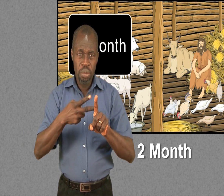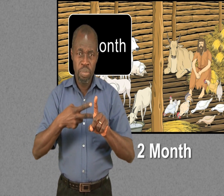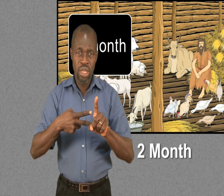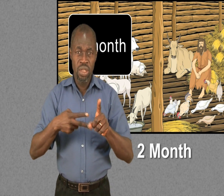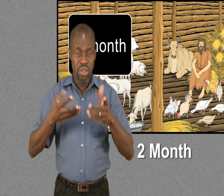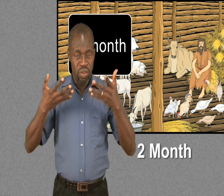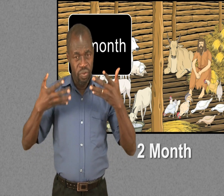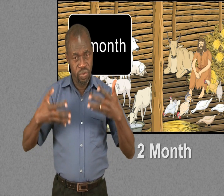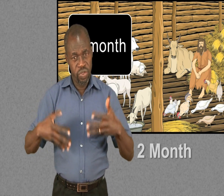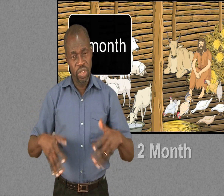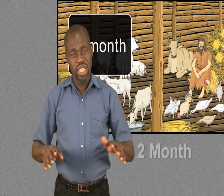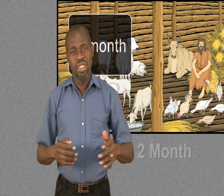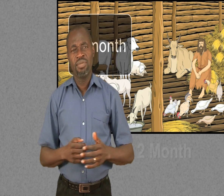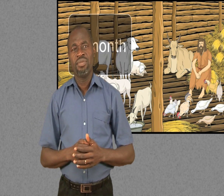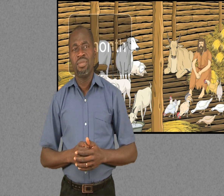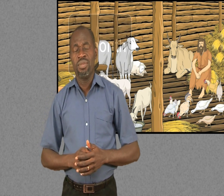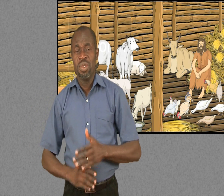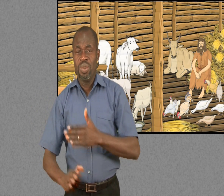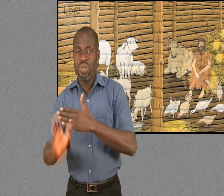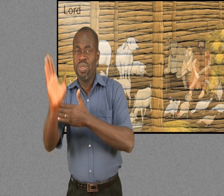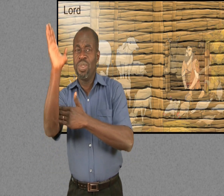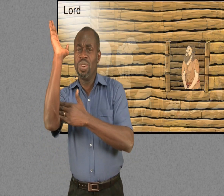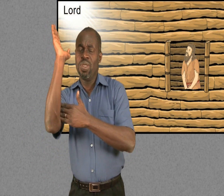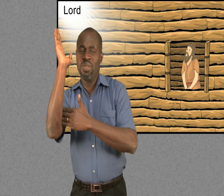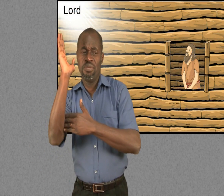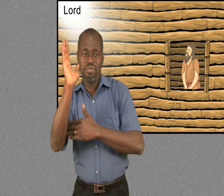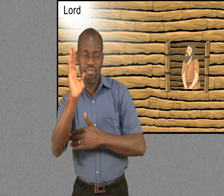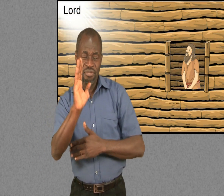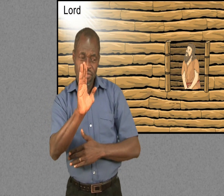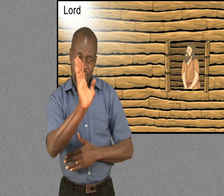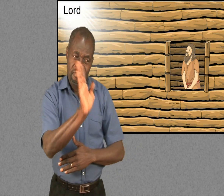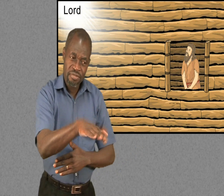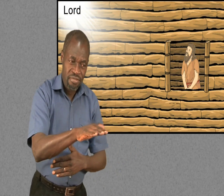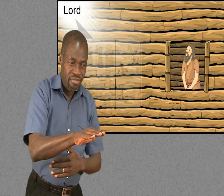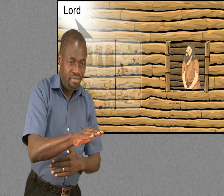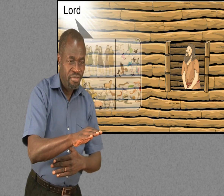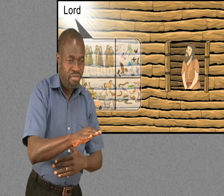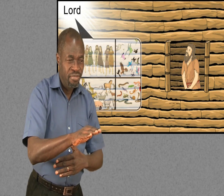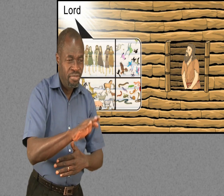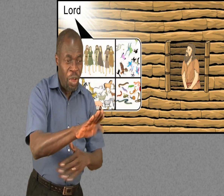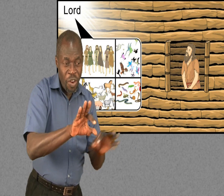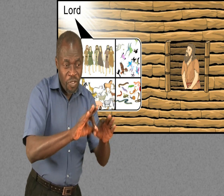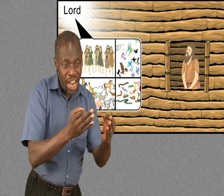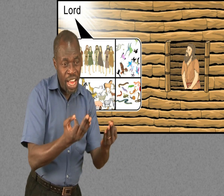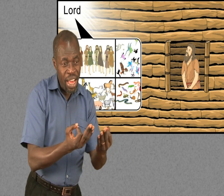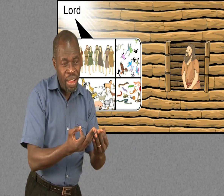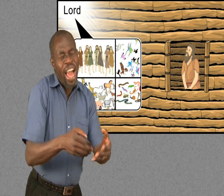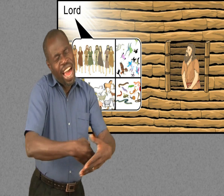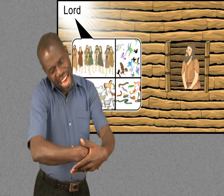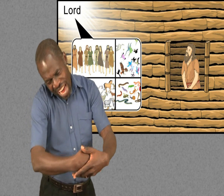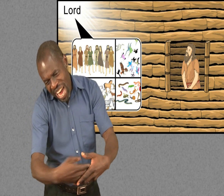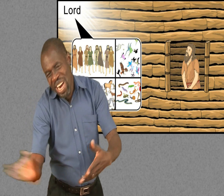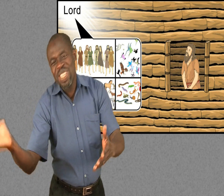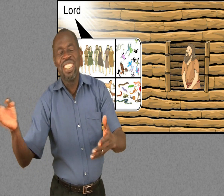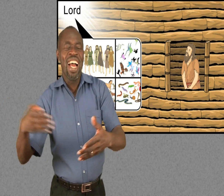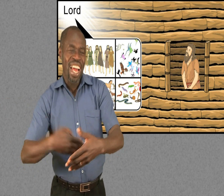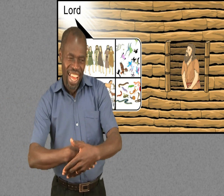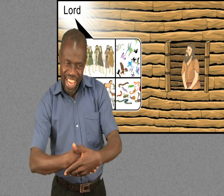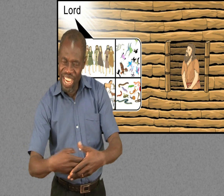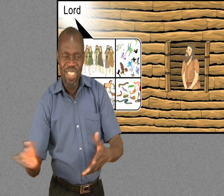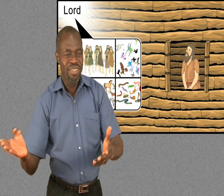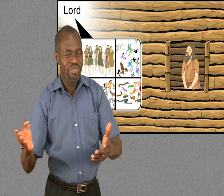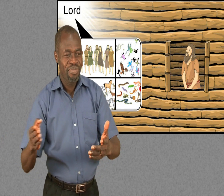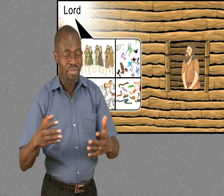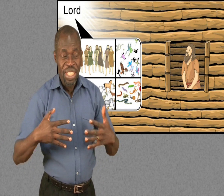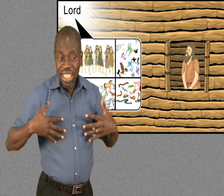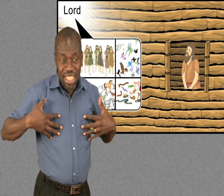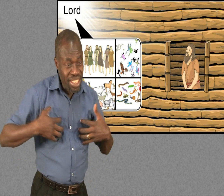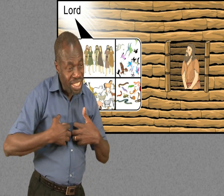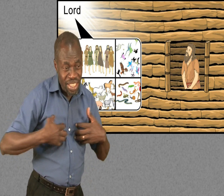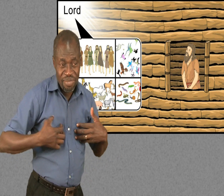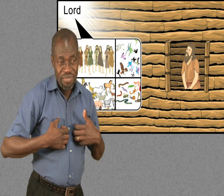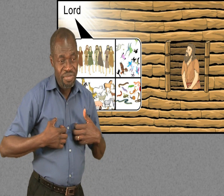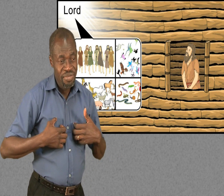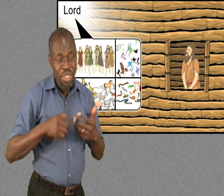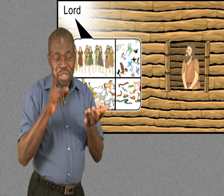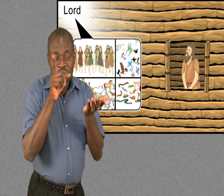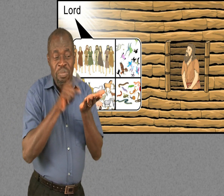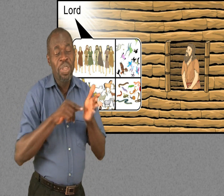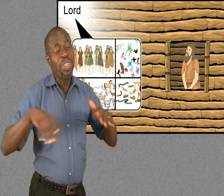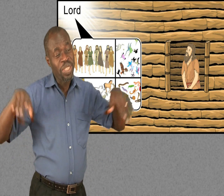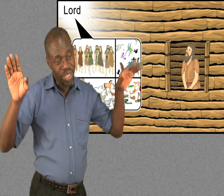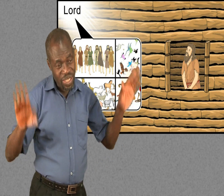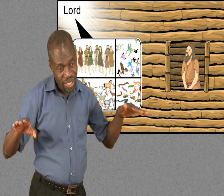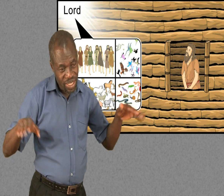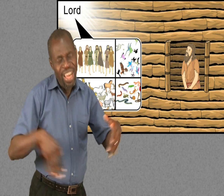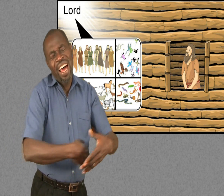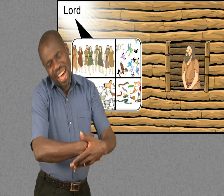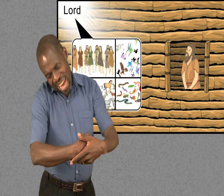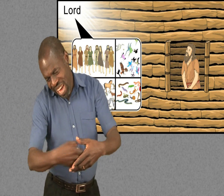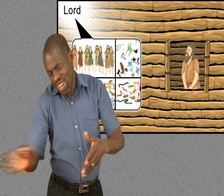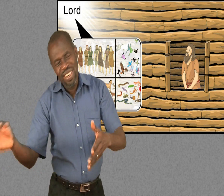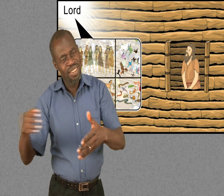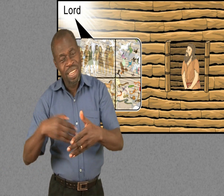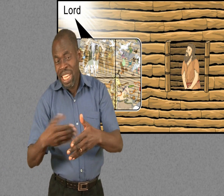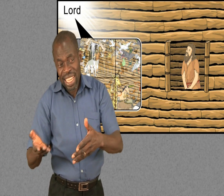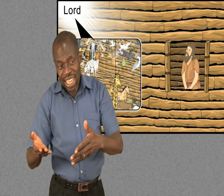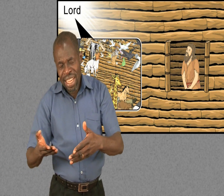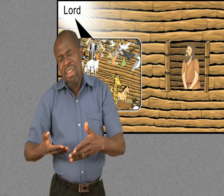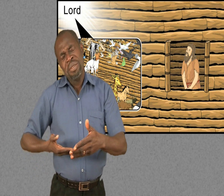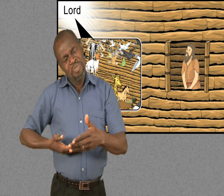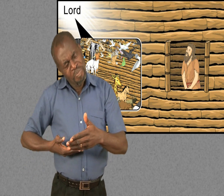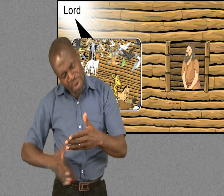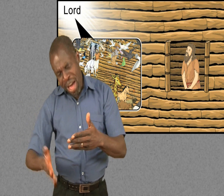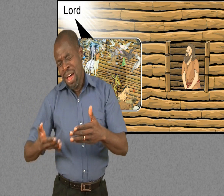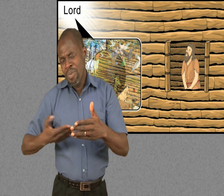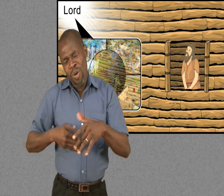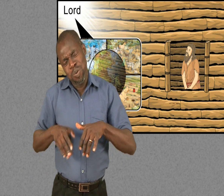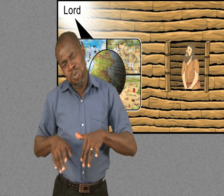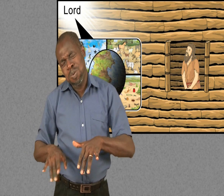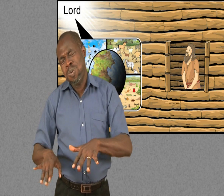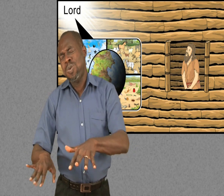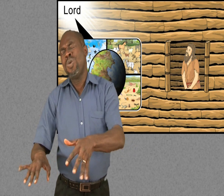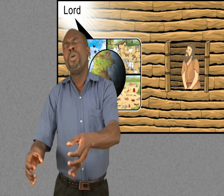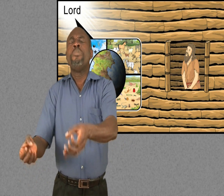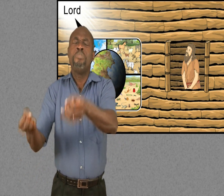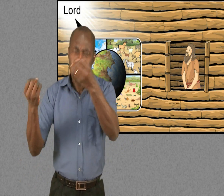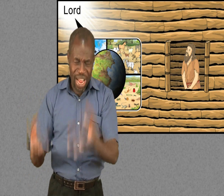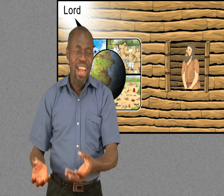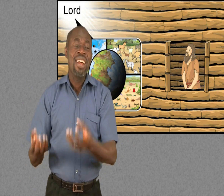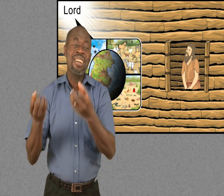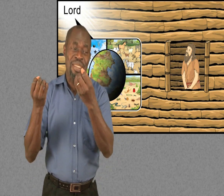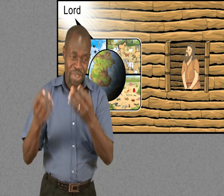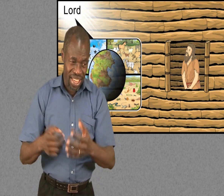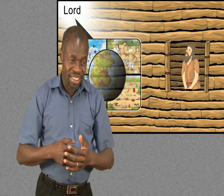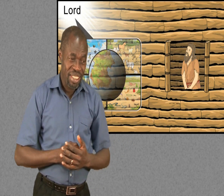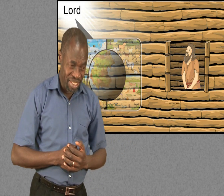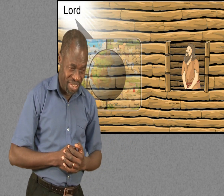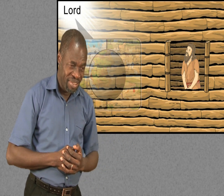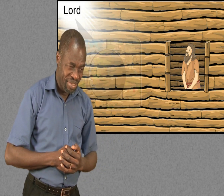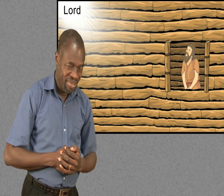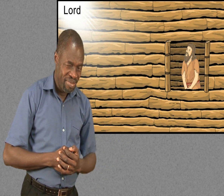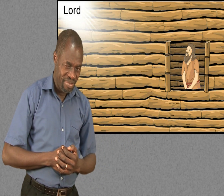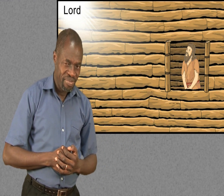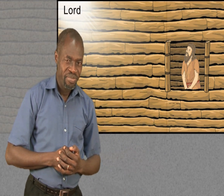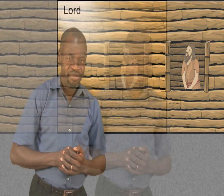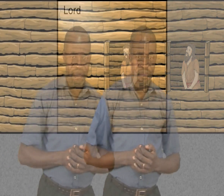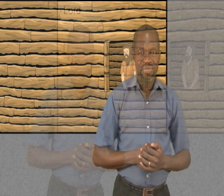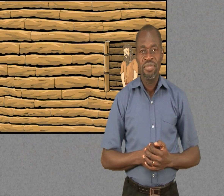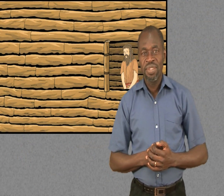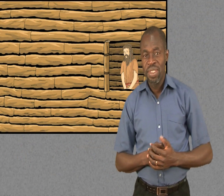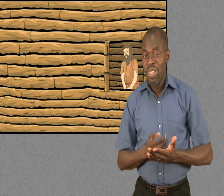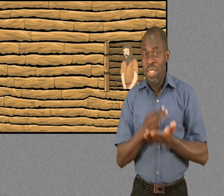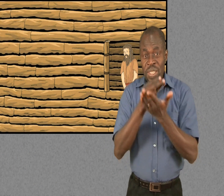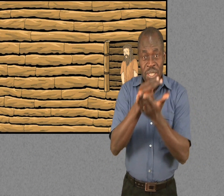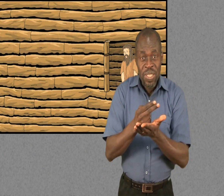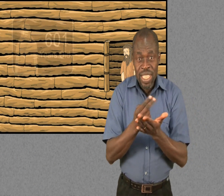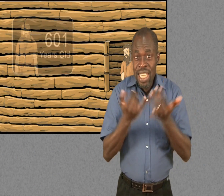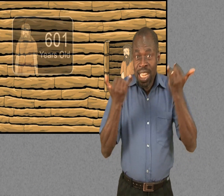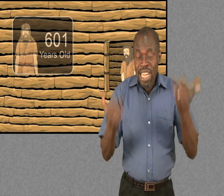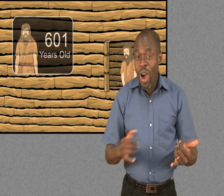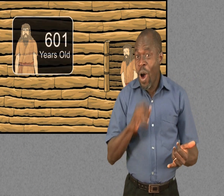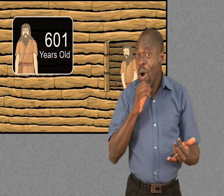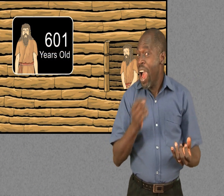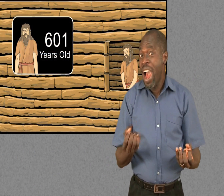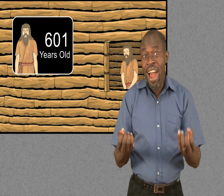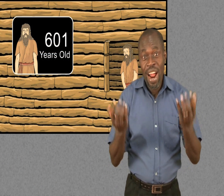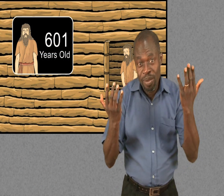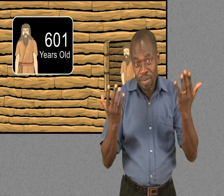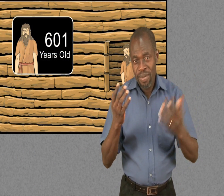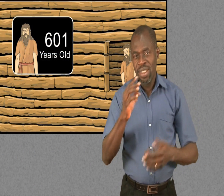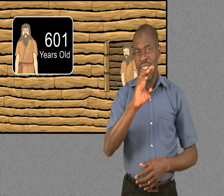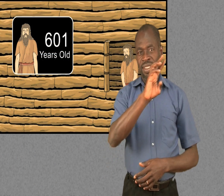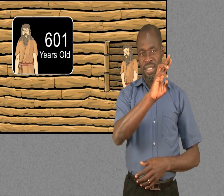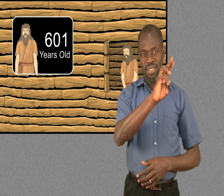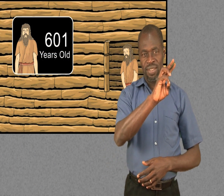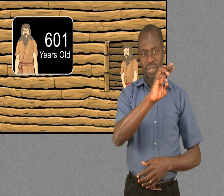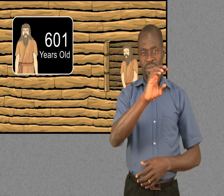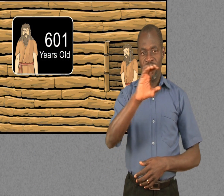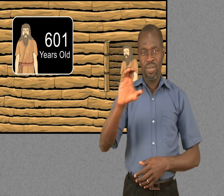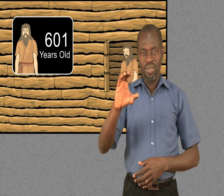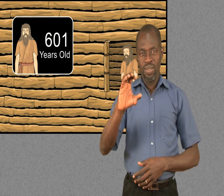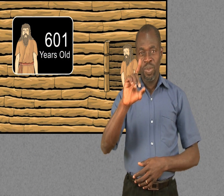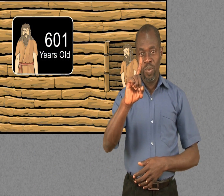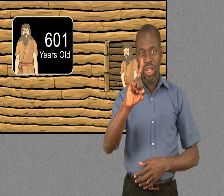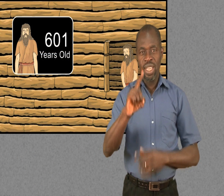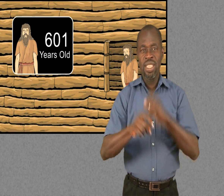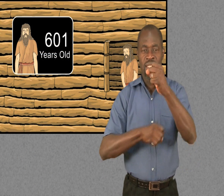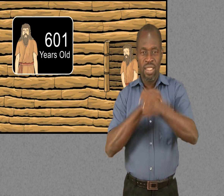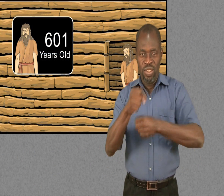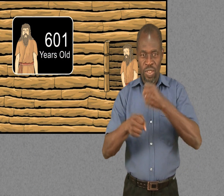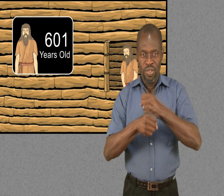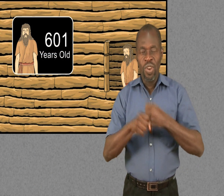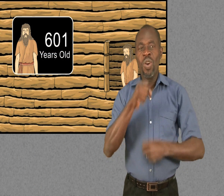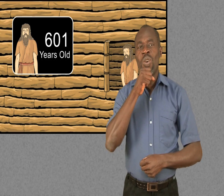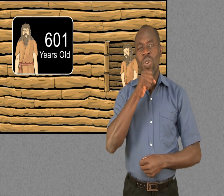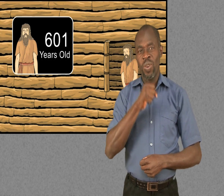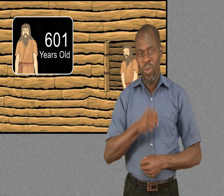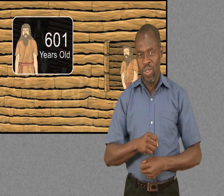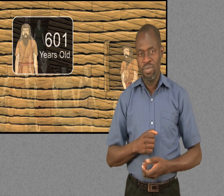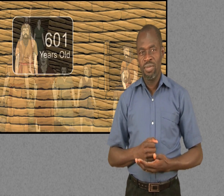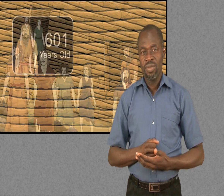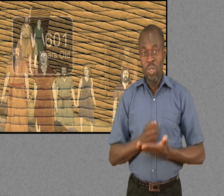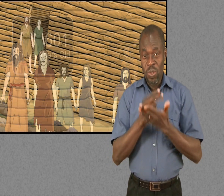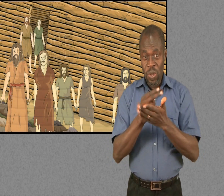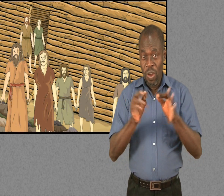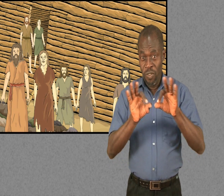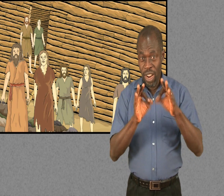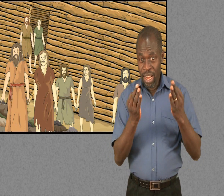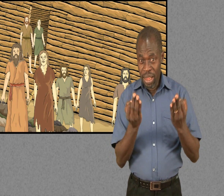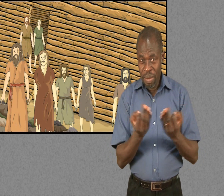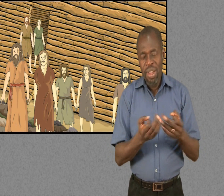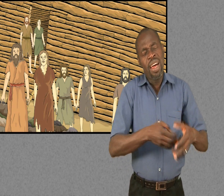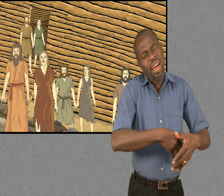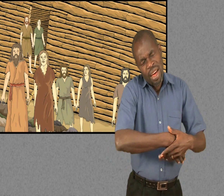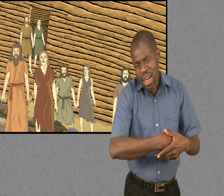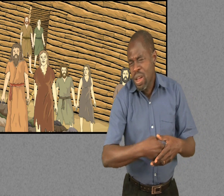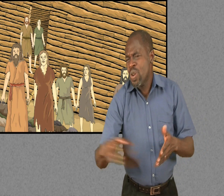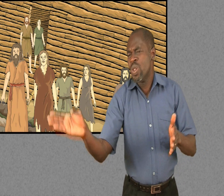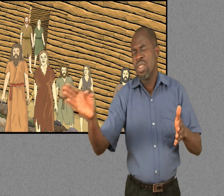Then God said to Noah, “Come out of the ark, you and your wife, along with your sons and their wives. Bring out all the living creatures that are with you—birds, livestock, and everything that crawls upon the ground—so that they can spread out over the earth and be fruitful and multiply upon it.”